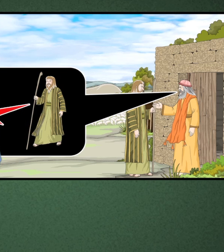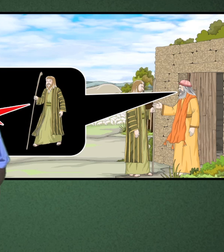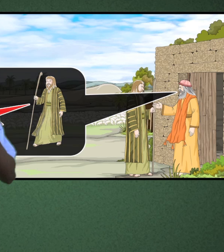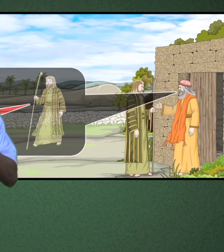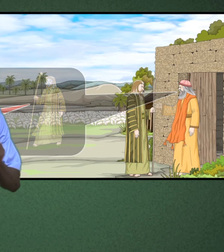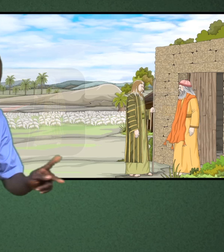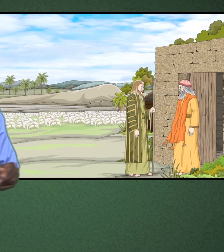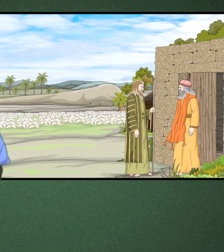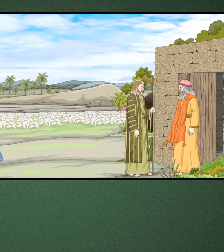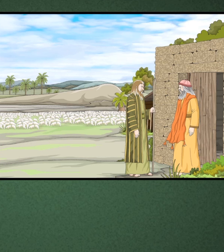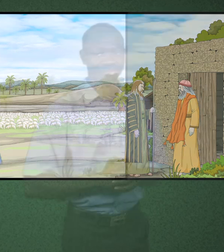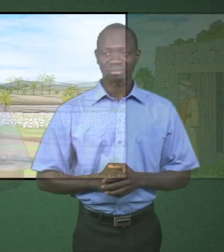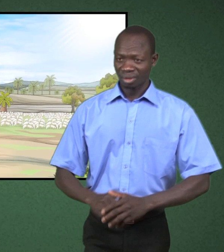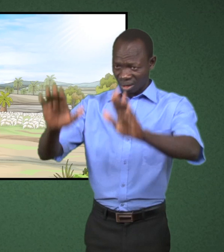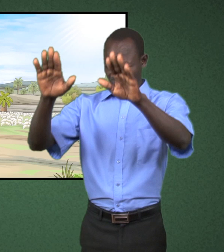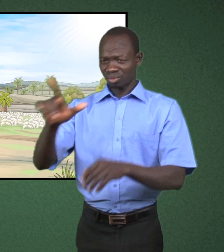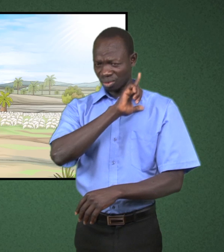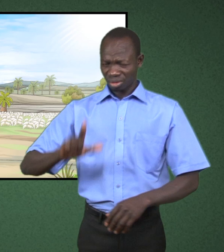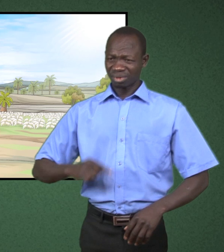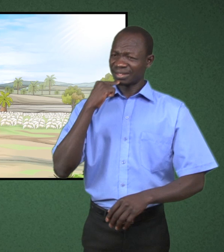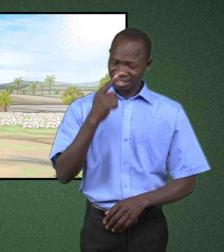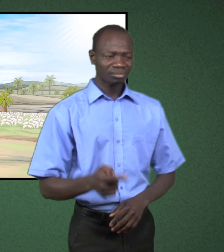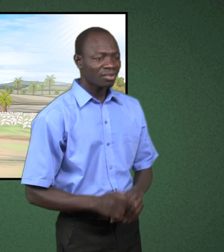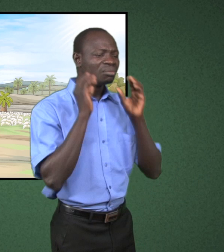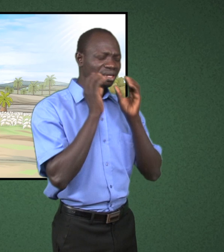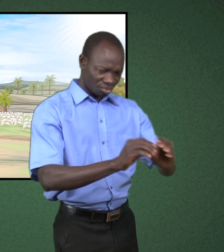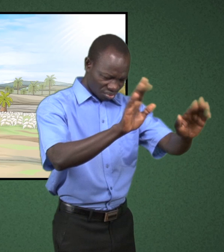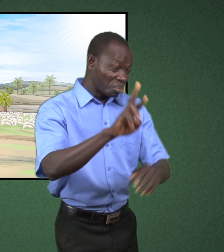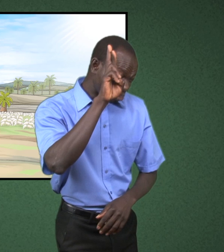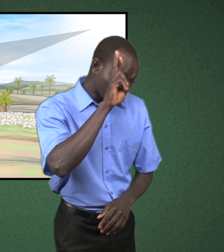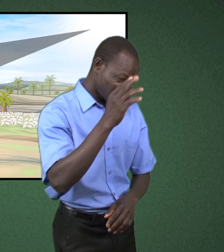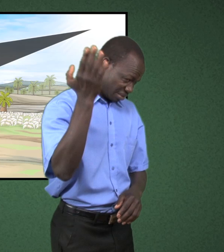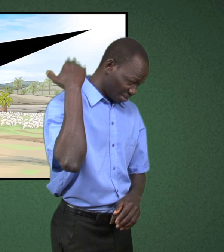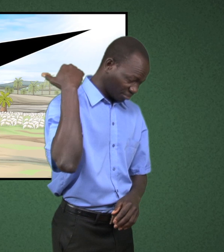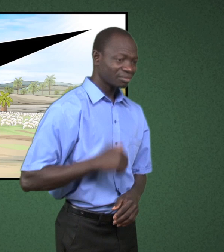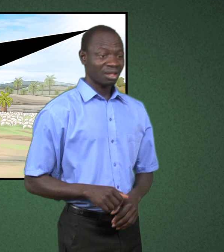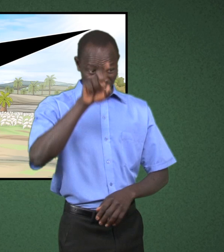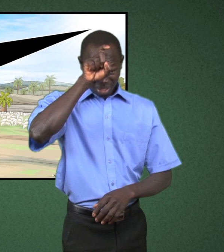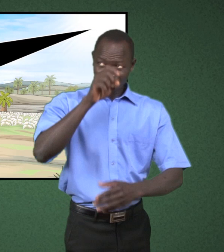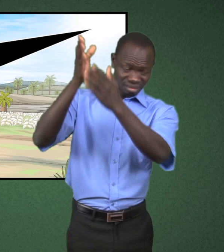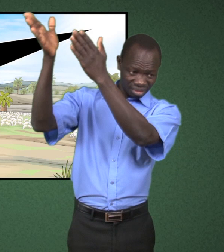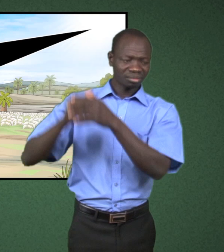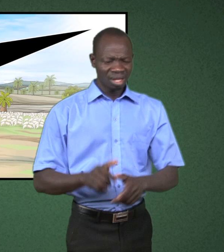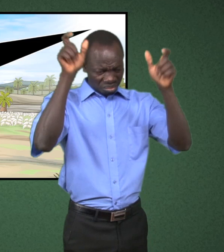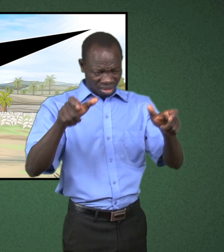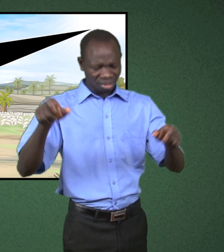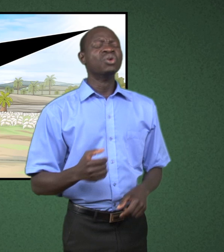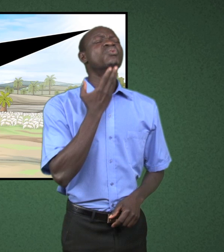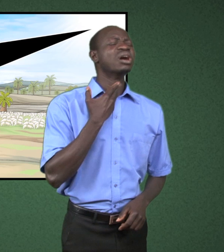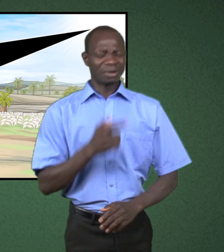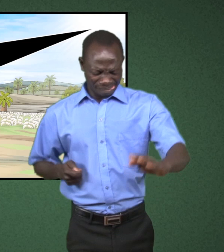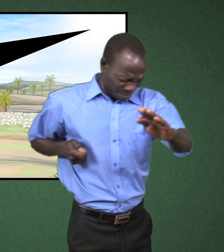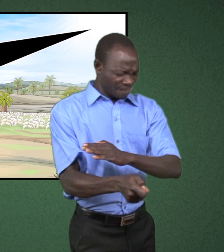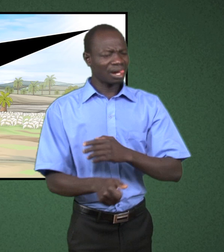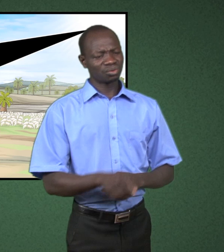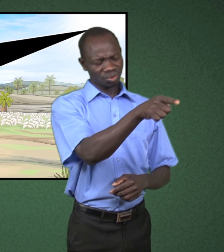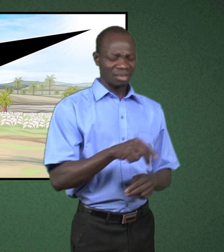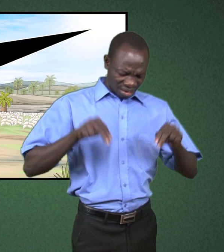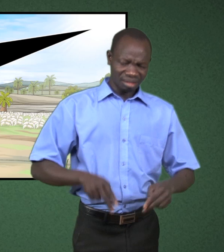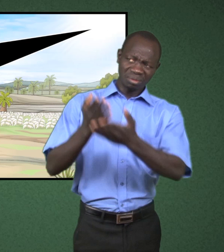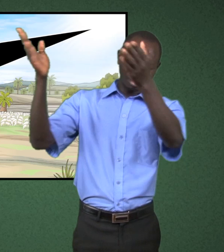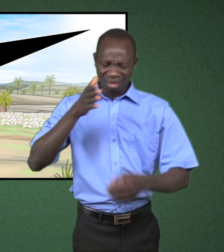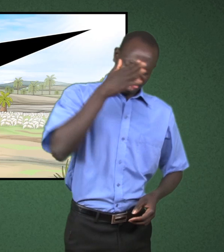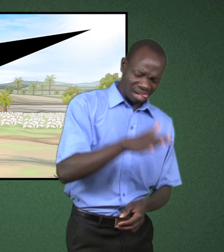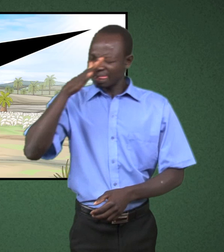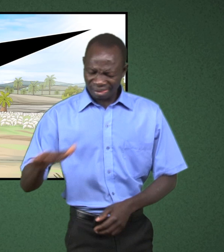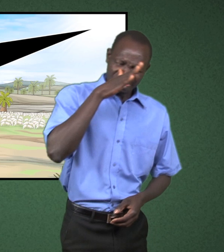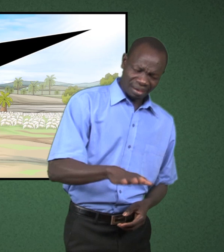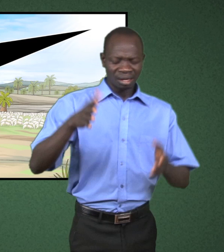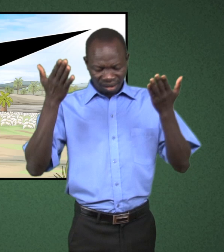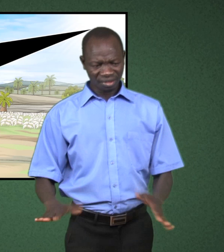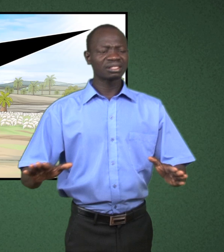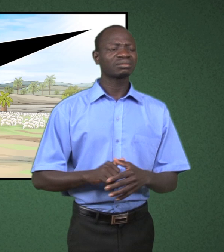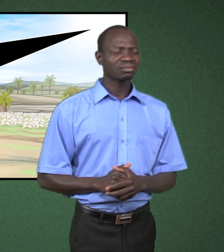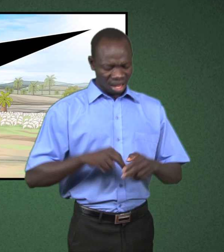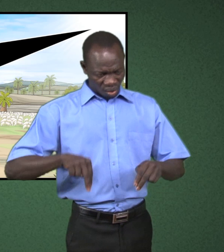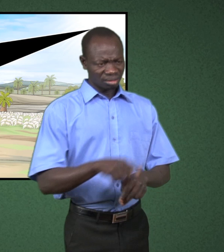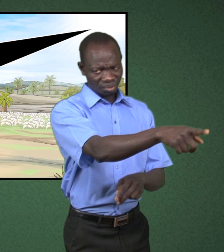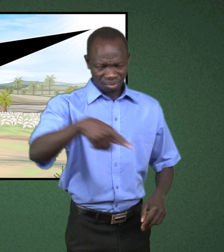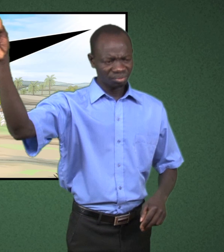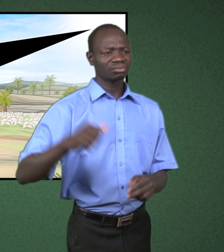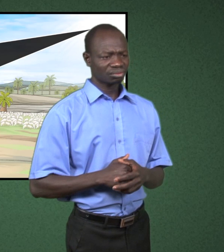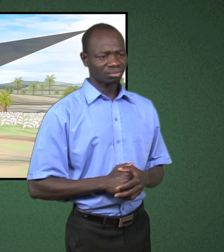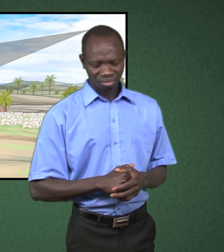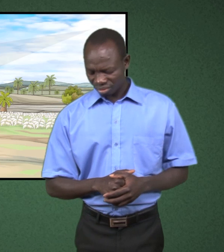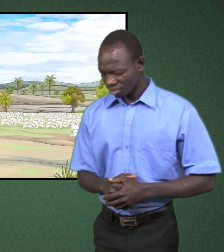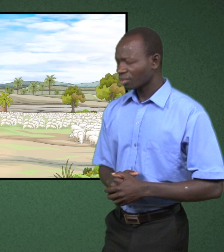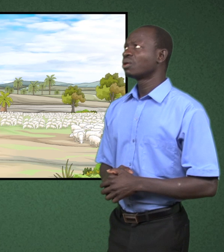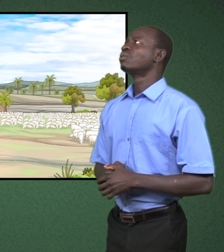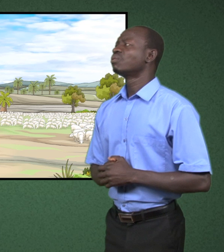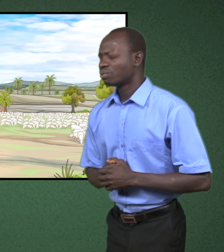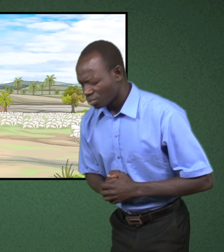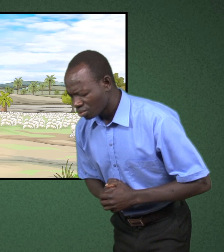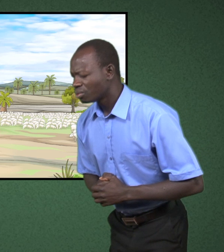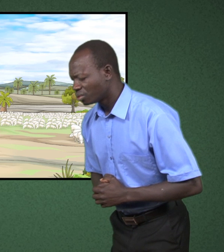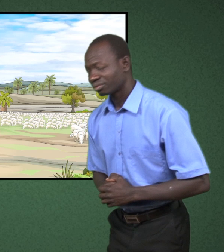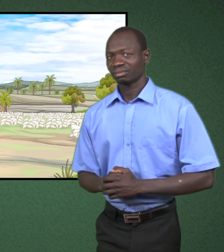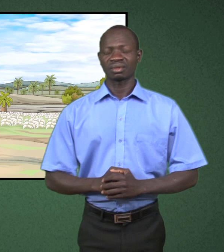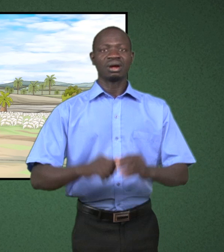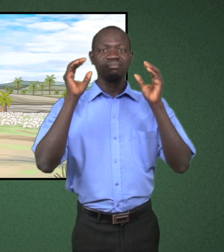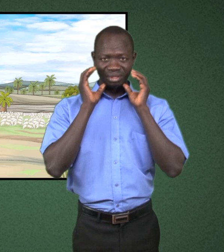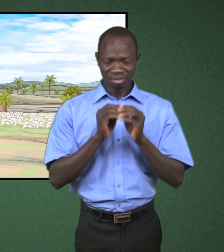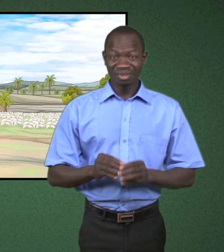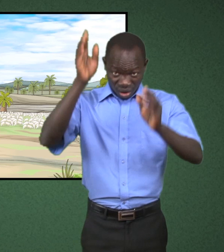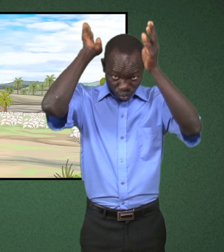Now the LORD had said to Moses in Midian, “Go back to Egypt, for all the men who sought to kill you are dead.”